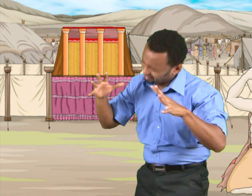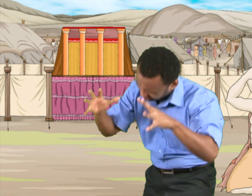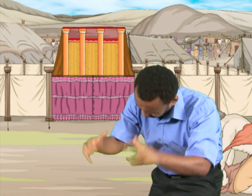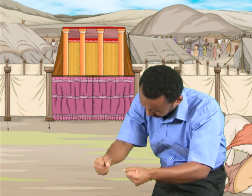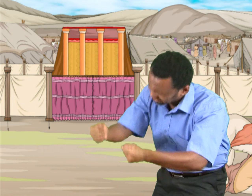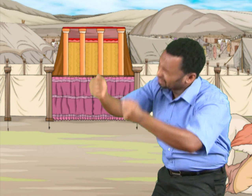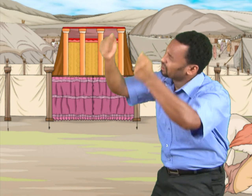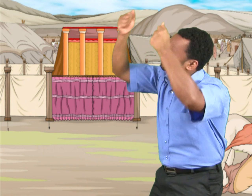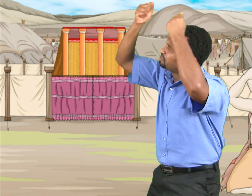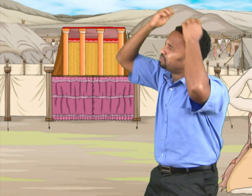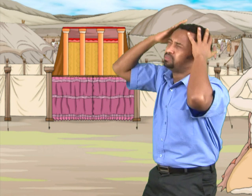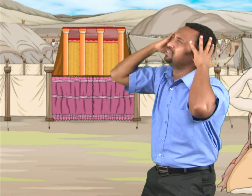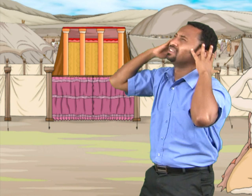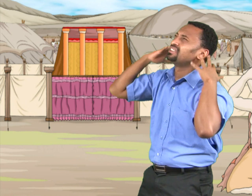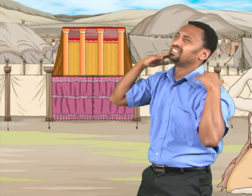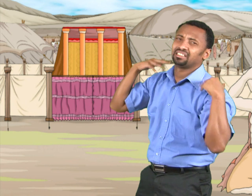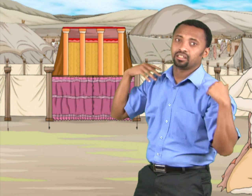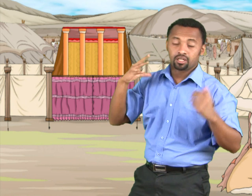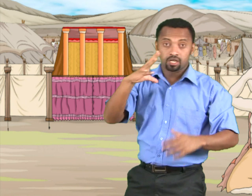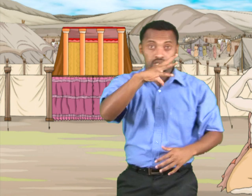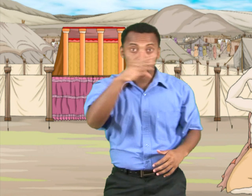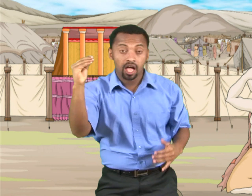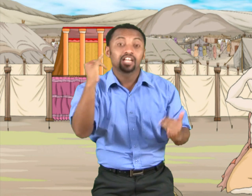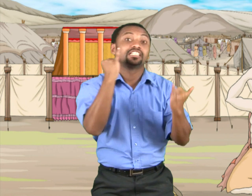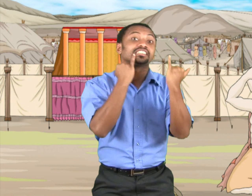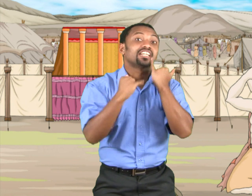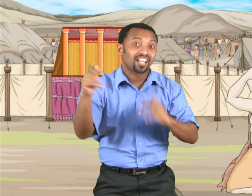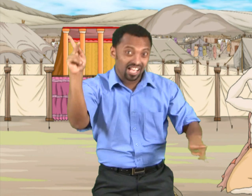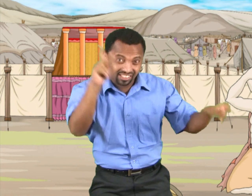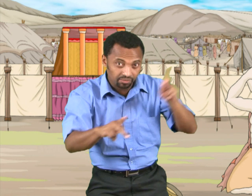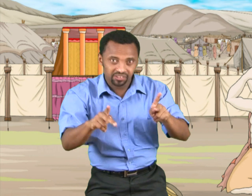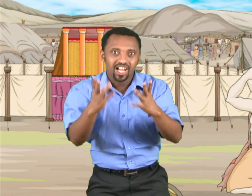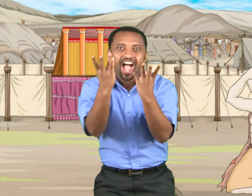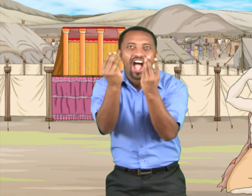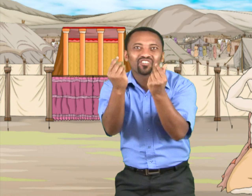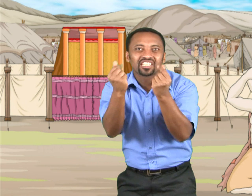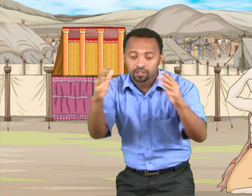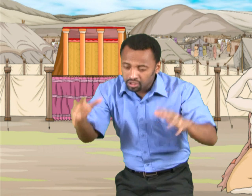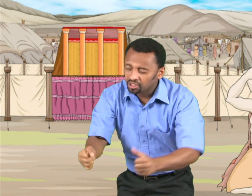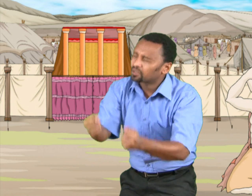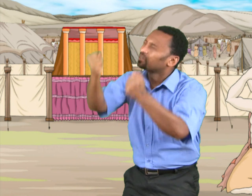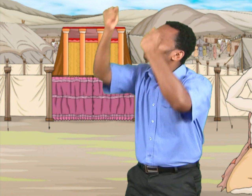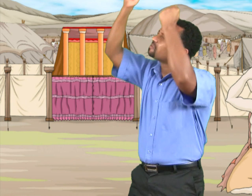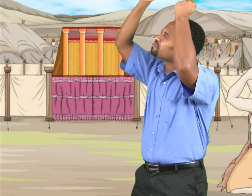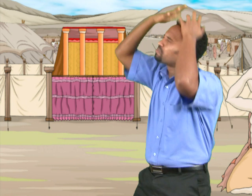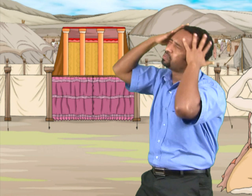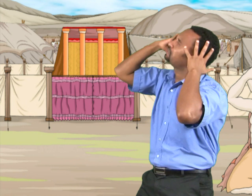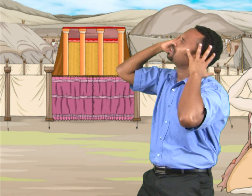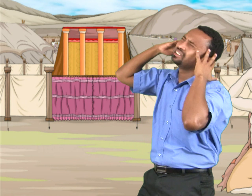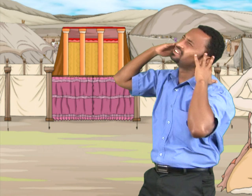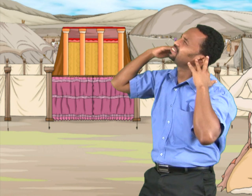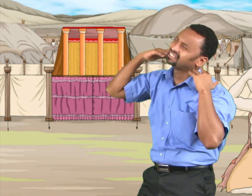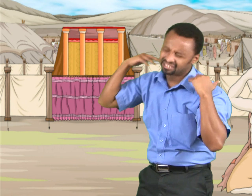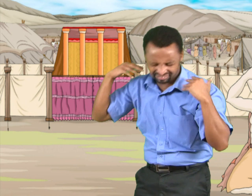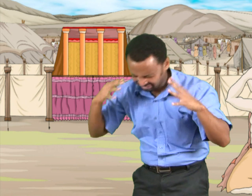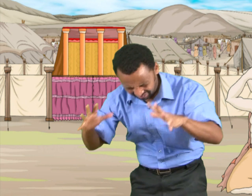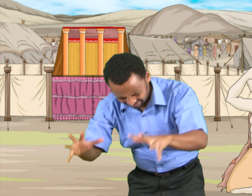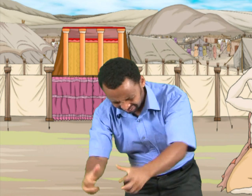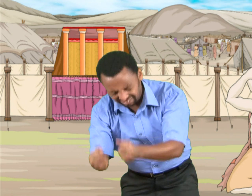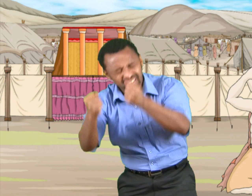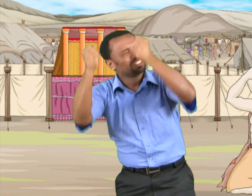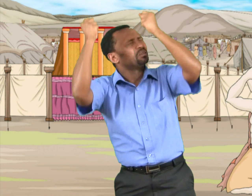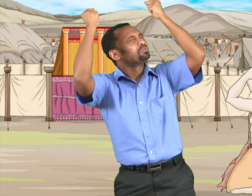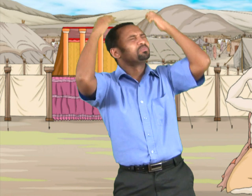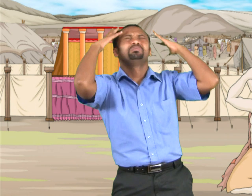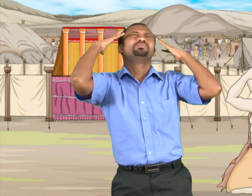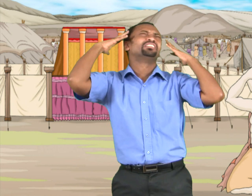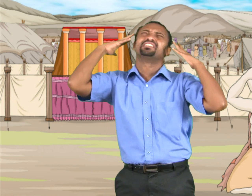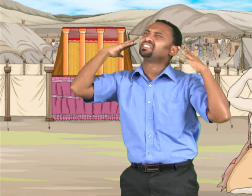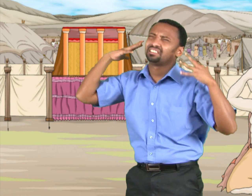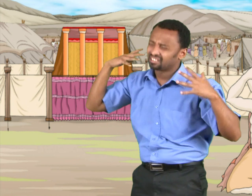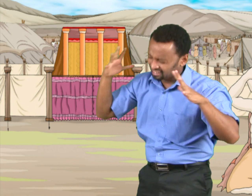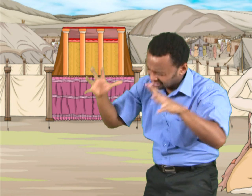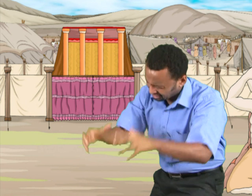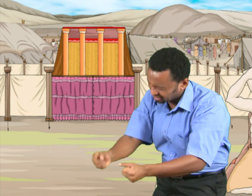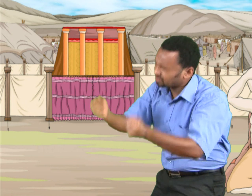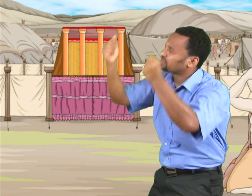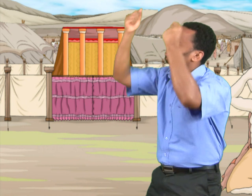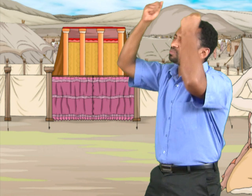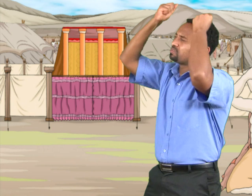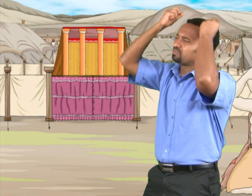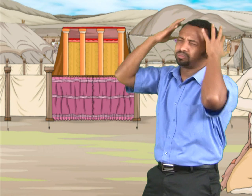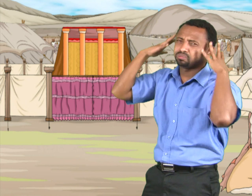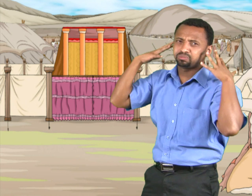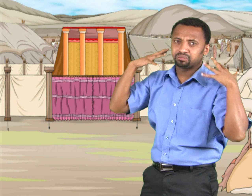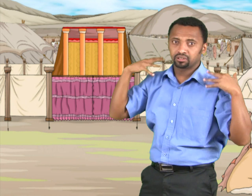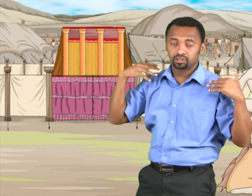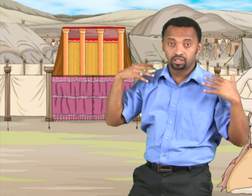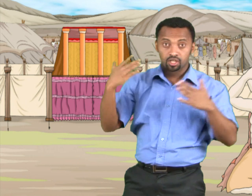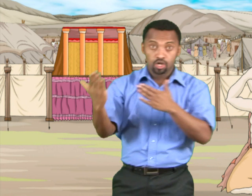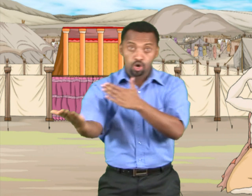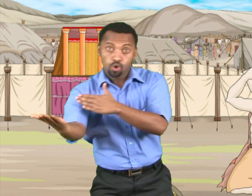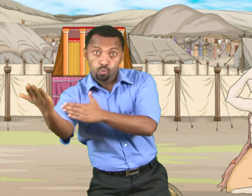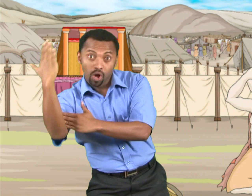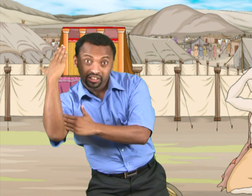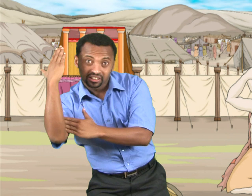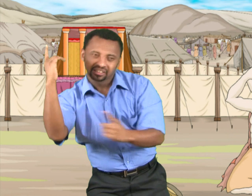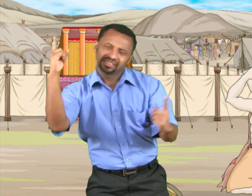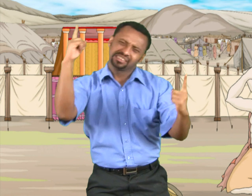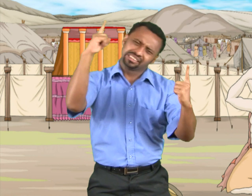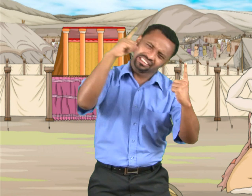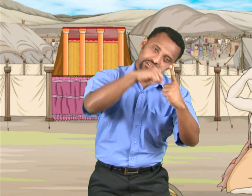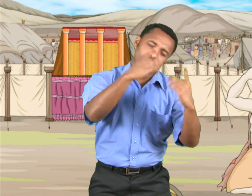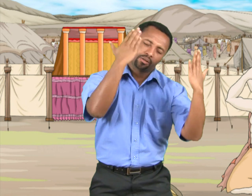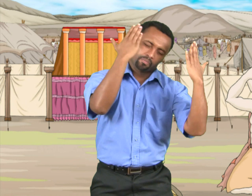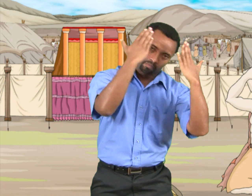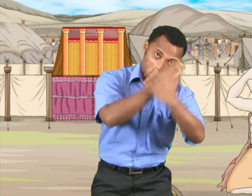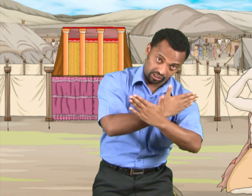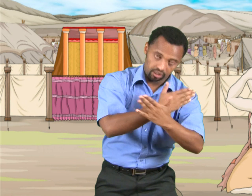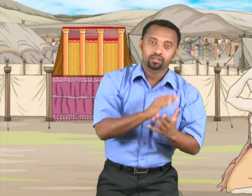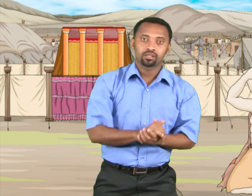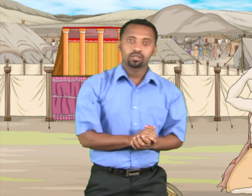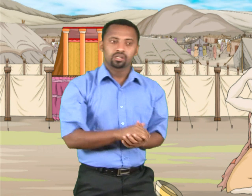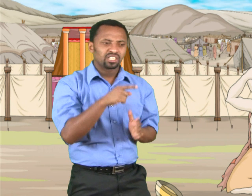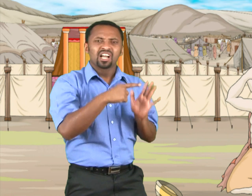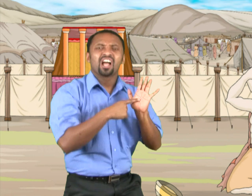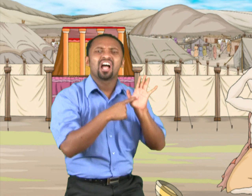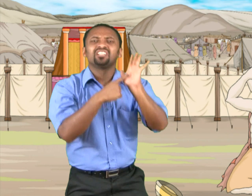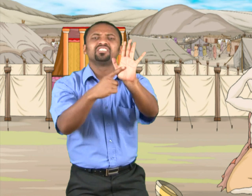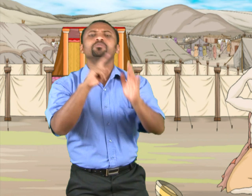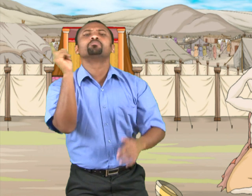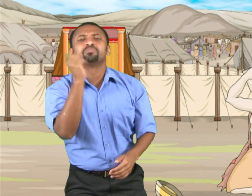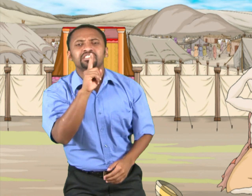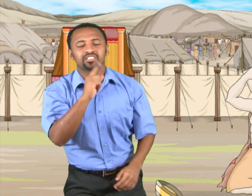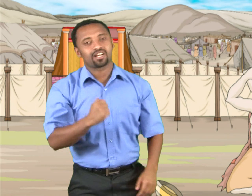and they all sprinkled dust on their heads.